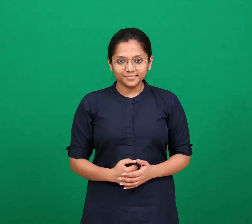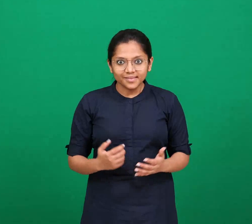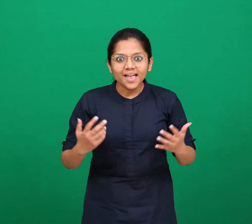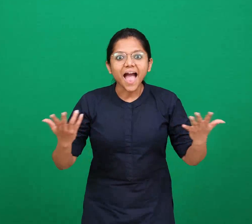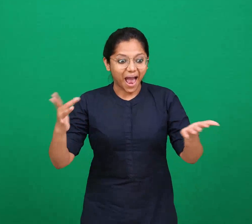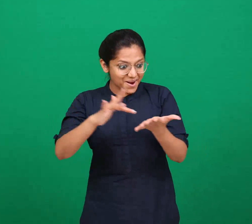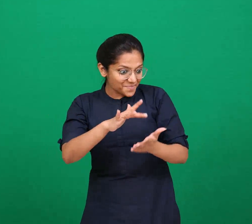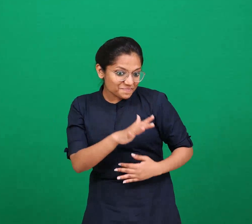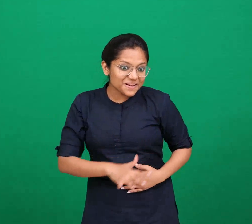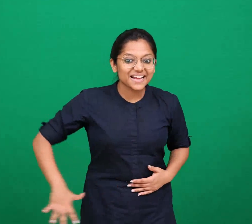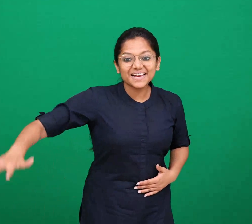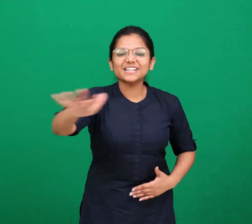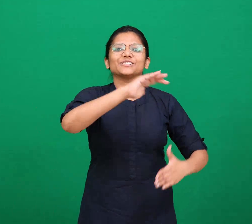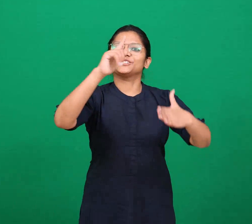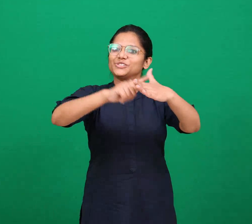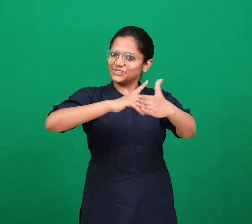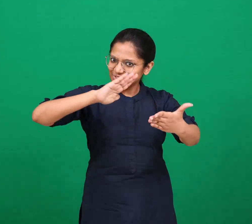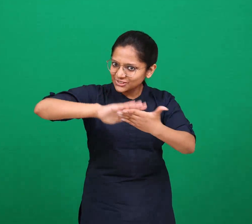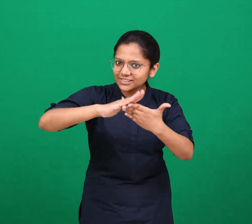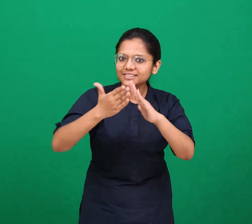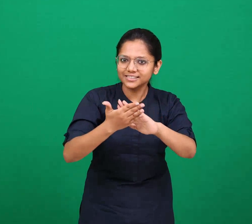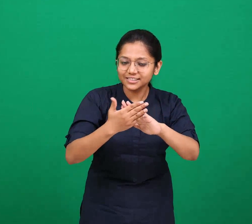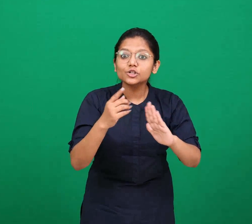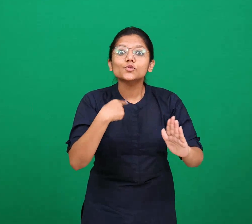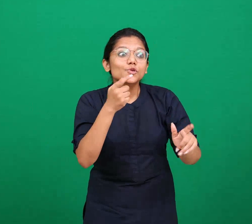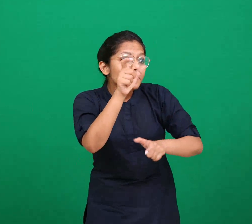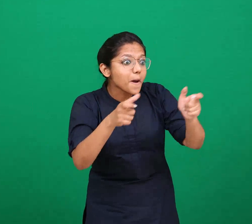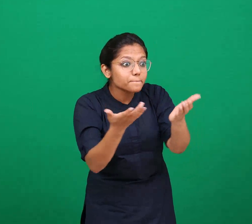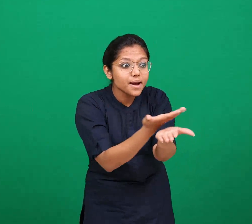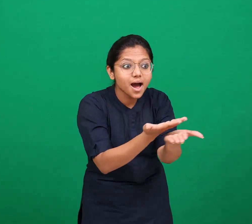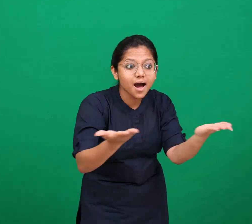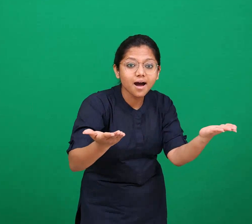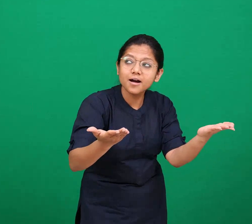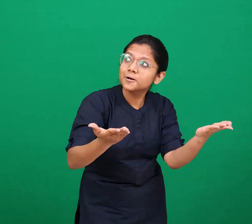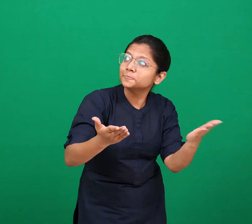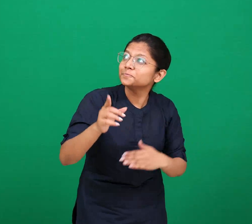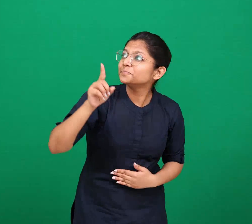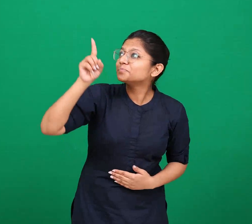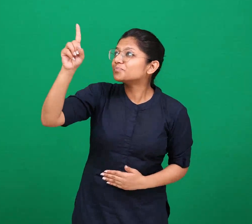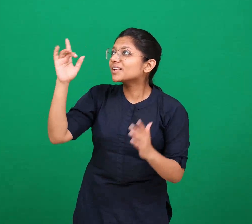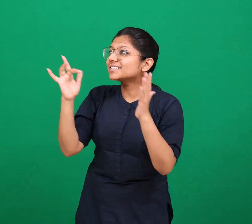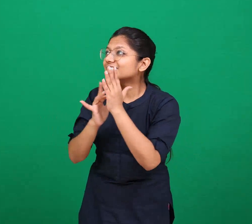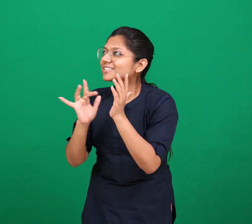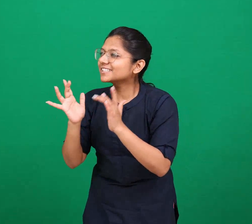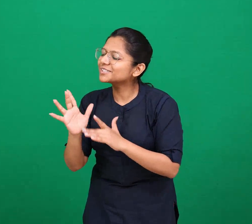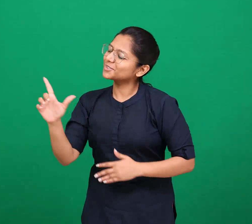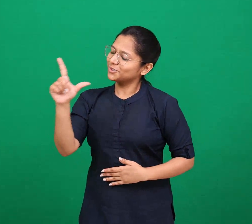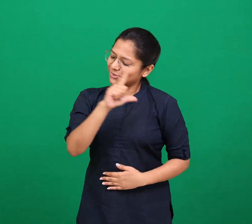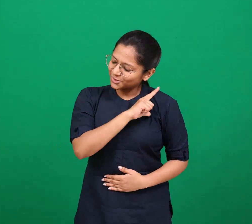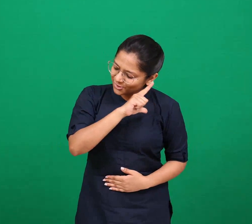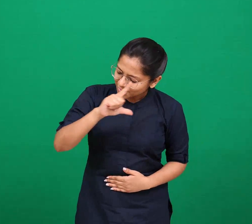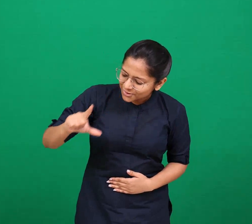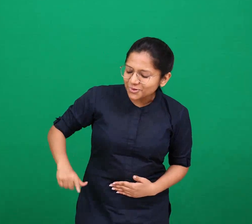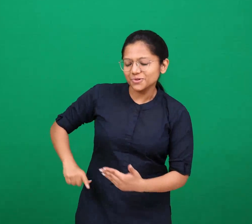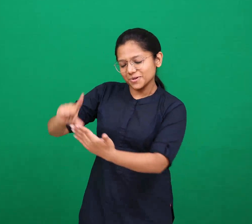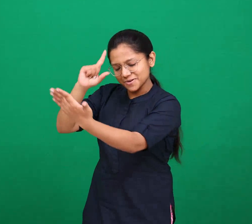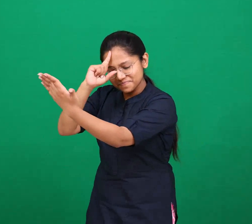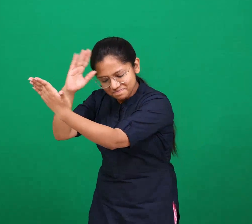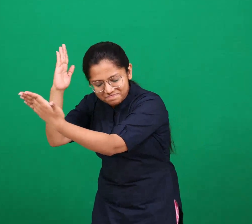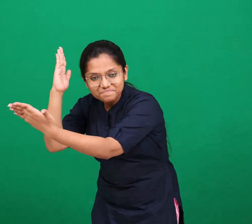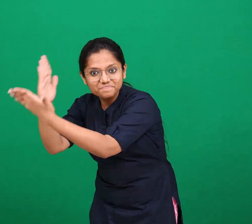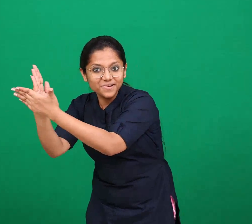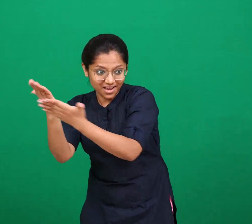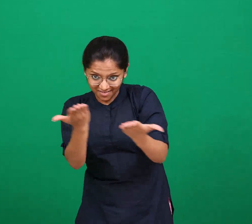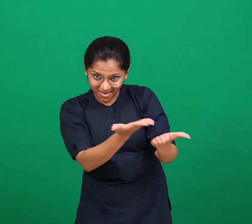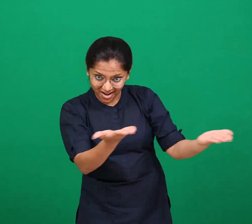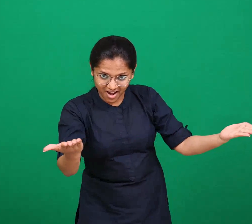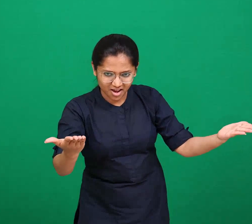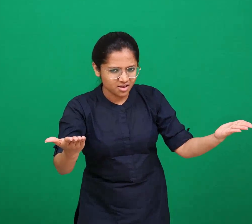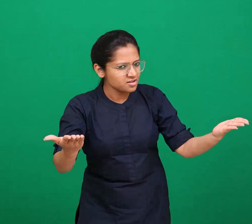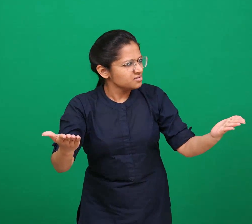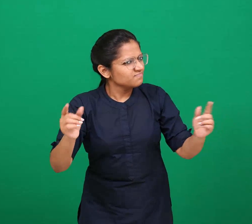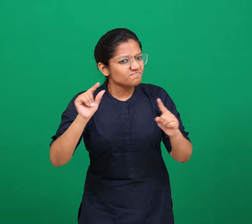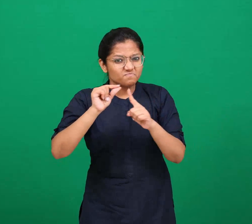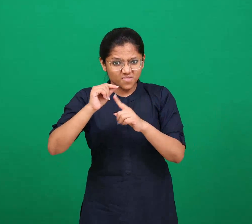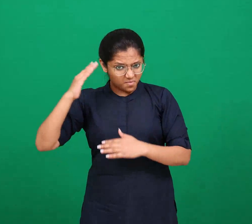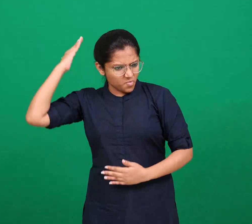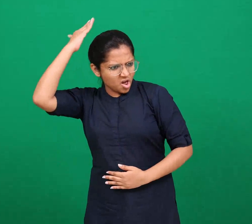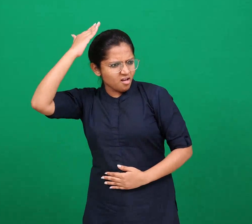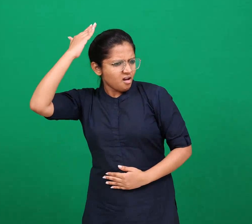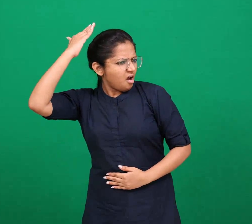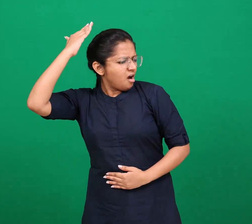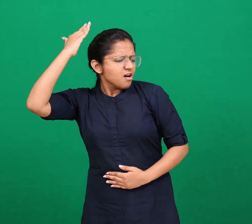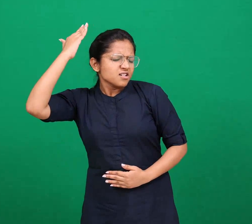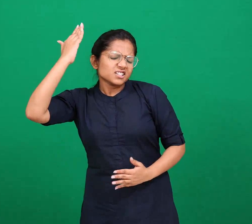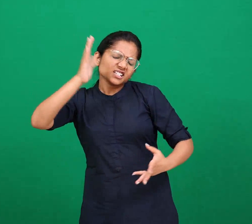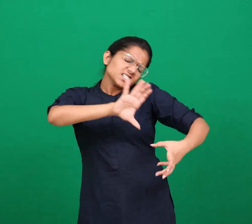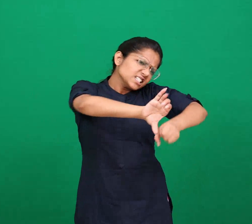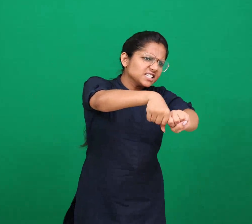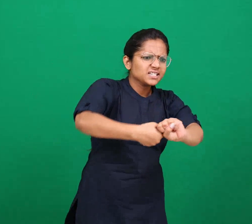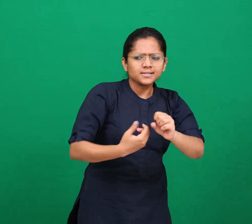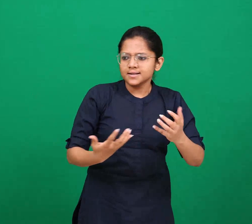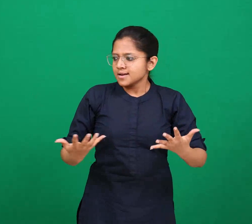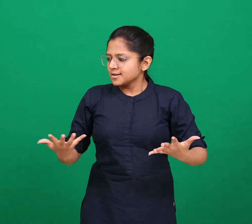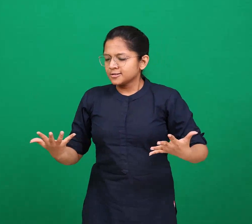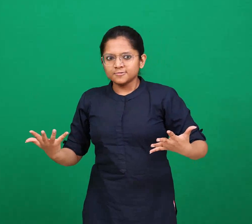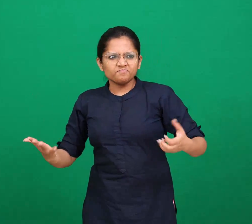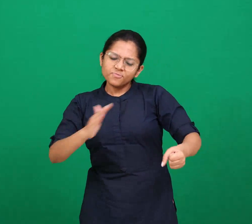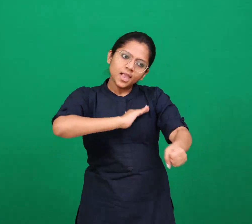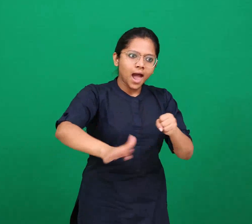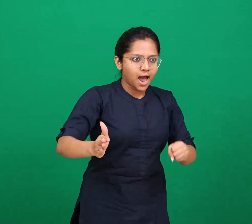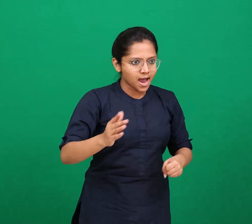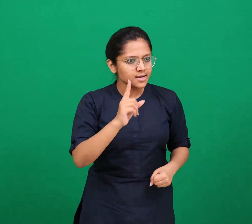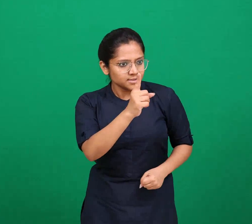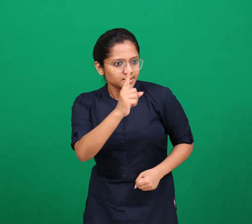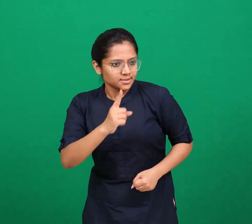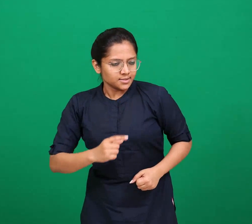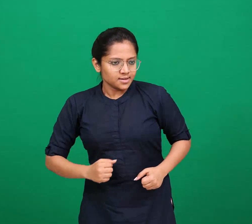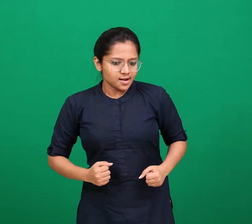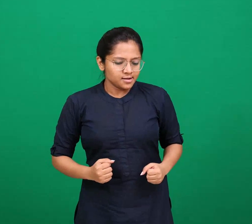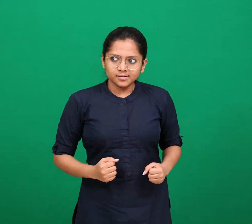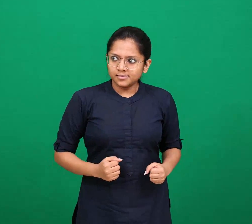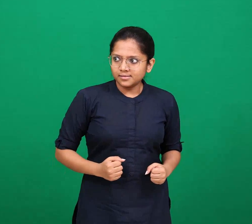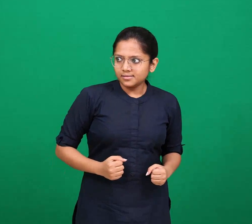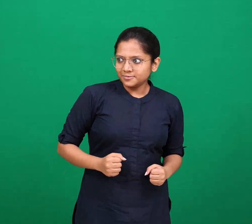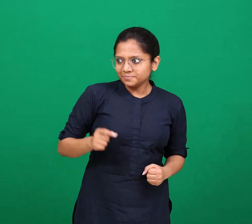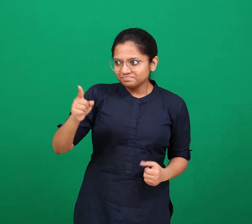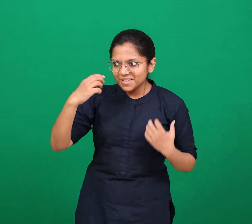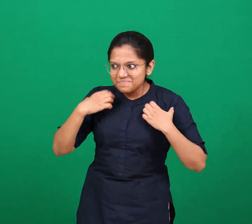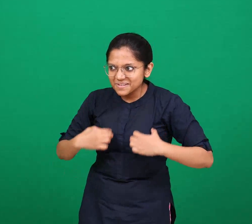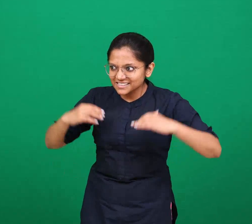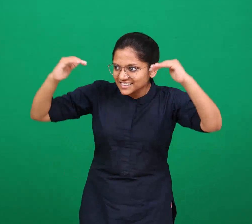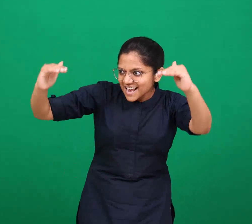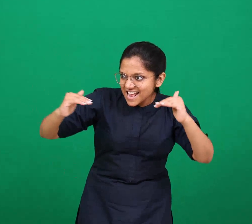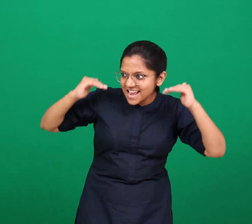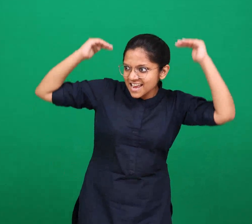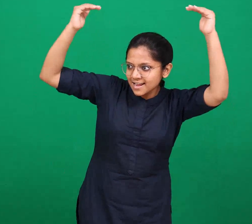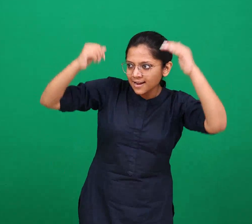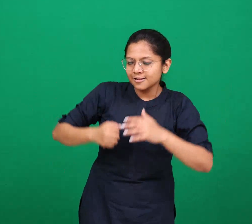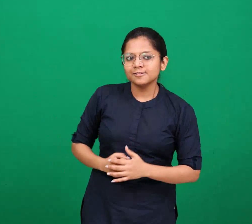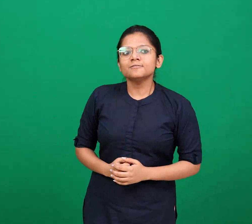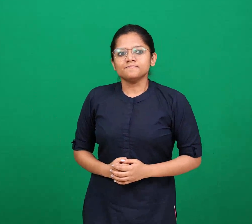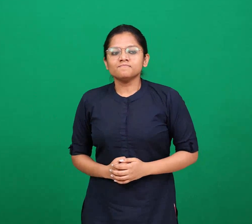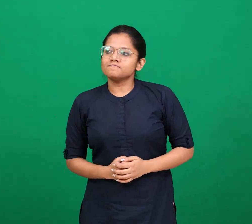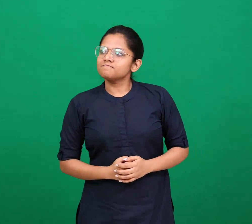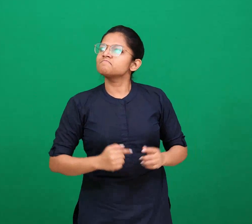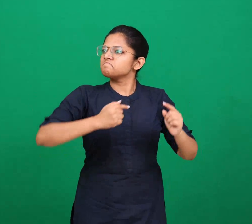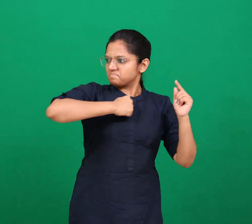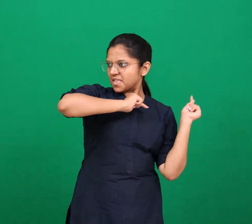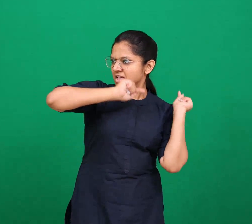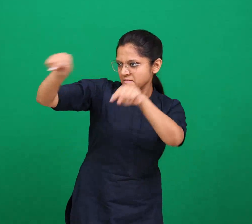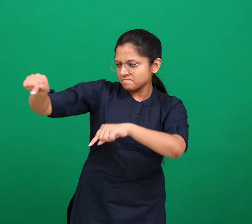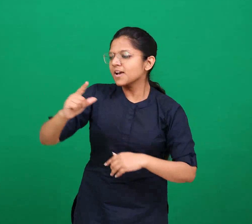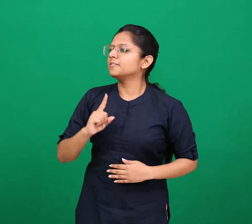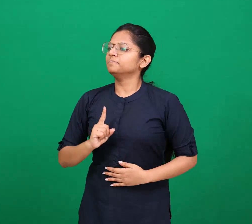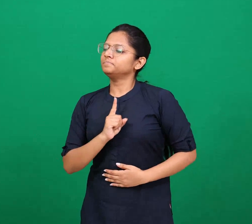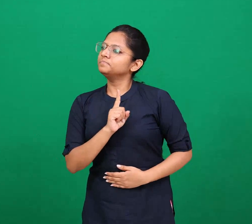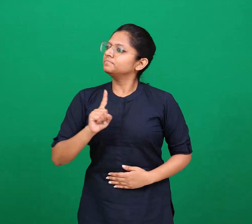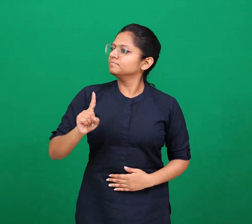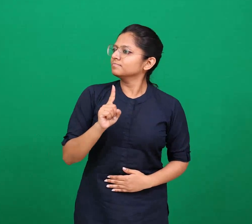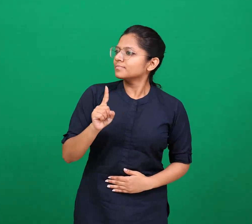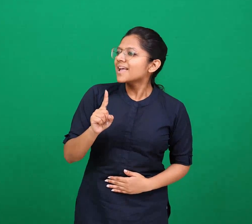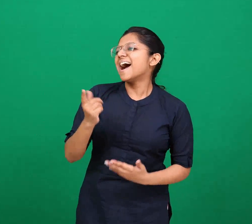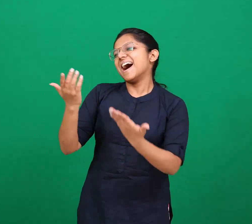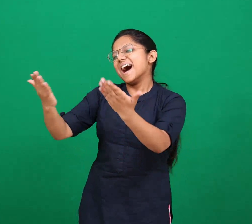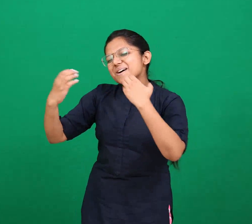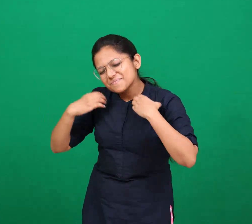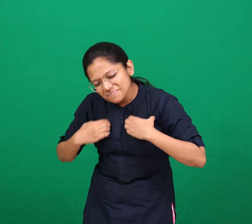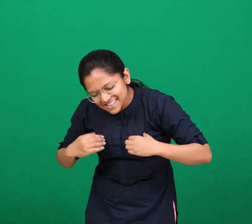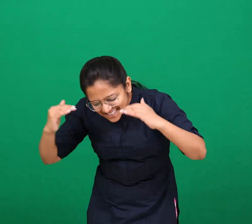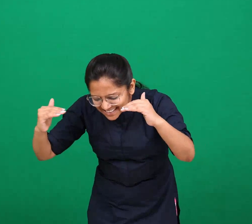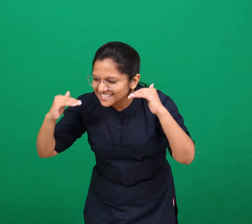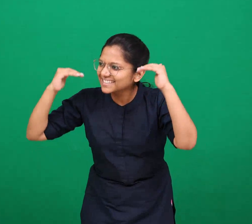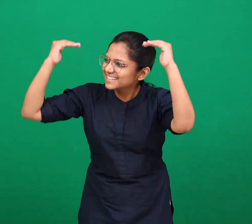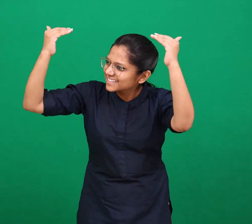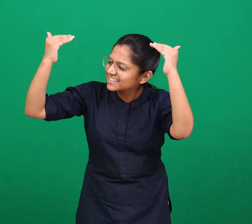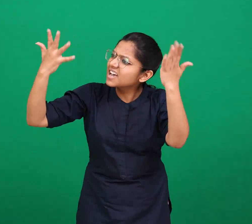Meanwhile, Saul was still breathing out murderous threats against the disciples of the Lord.